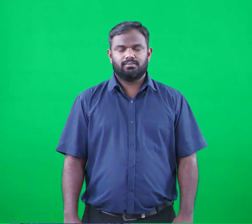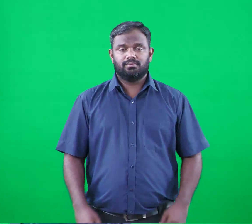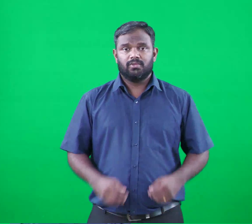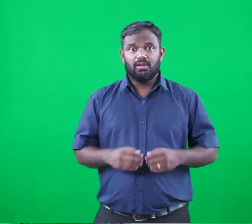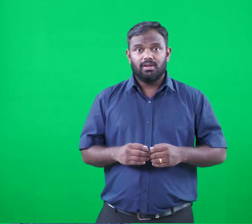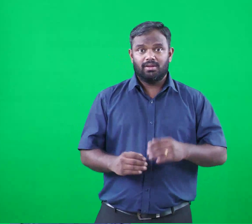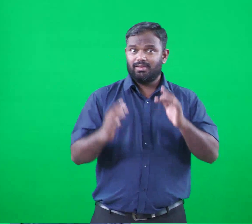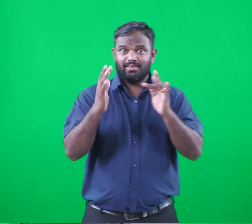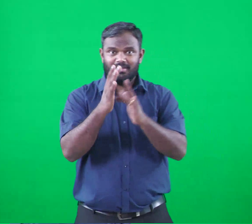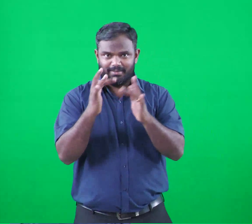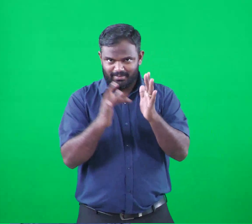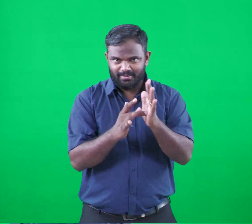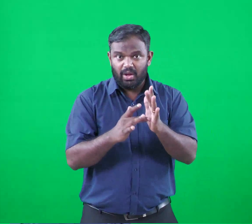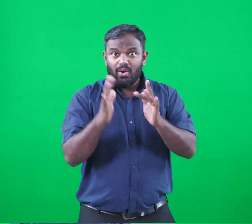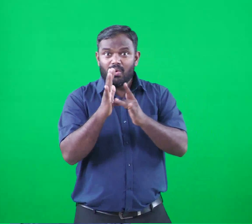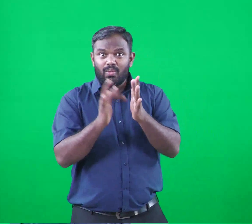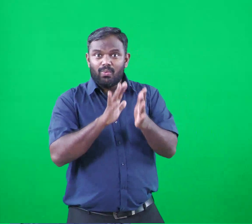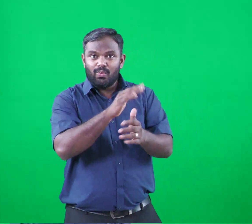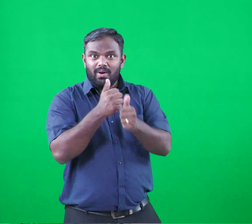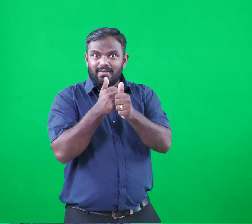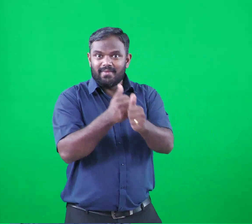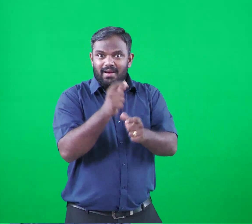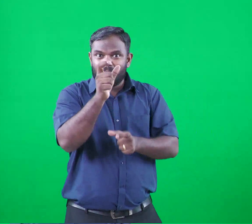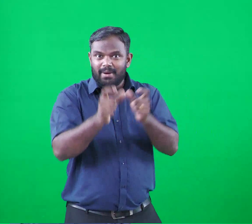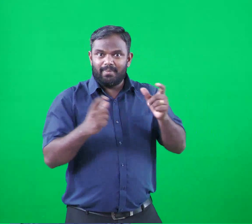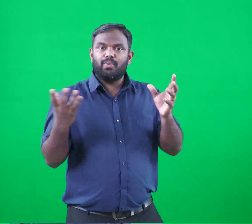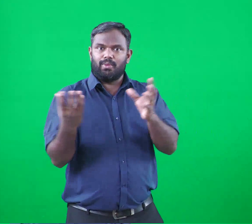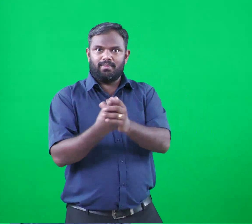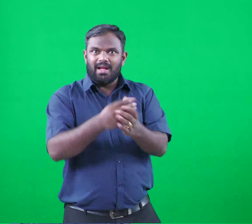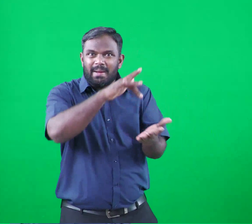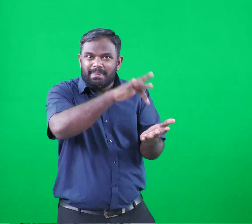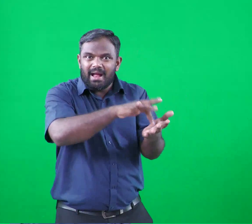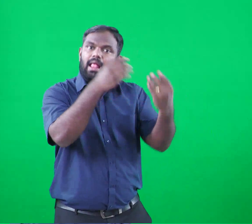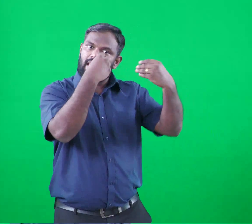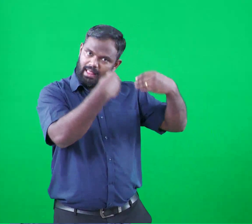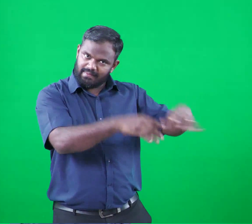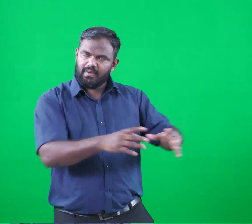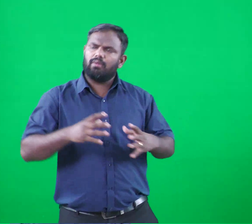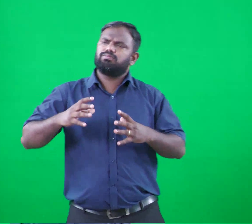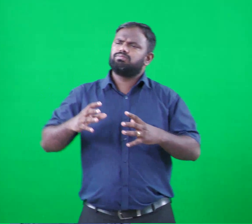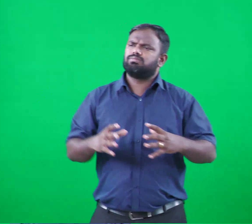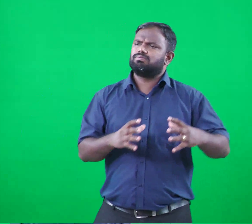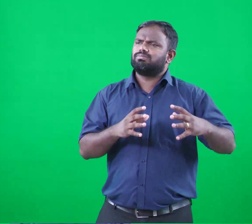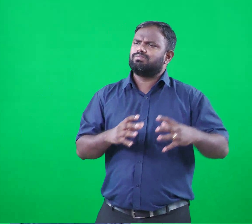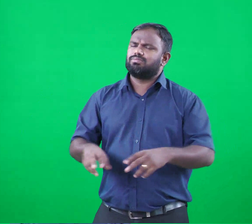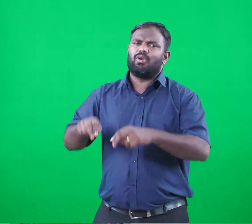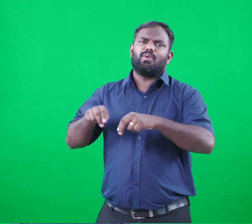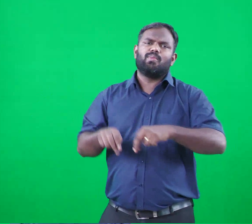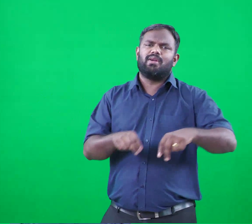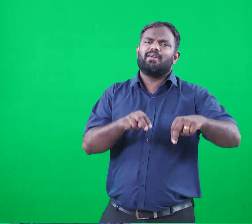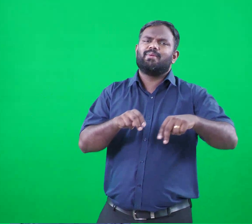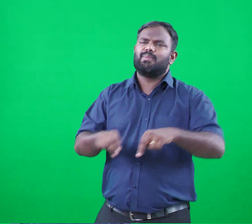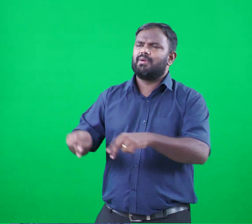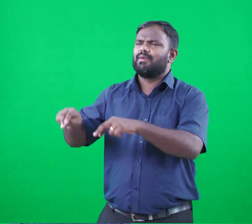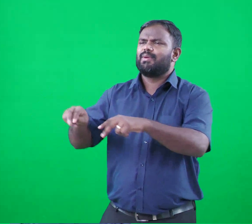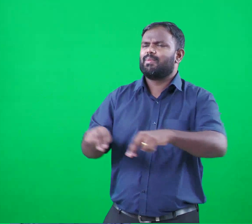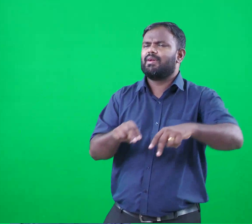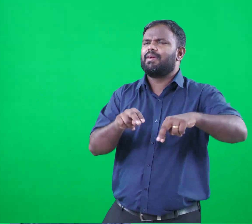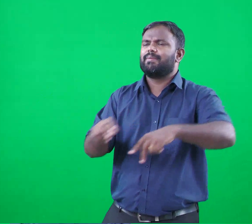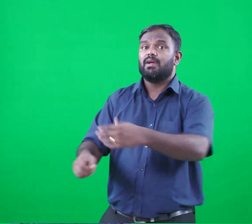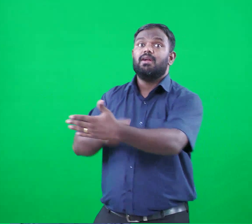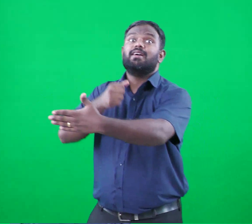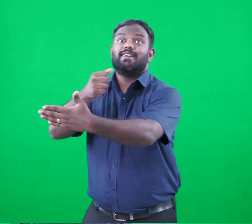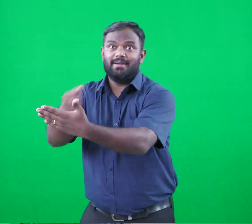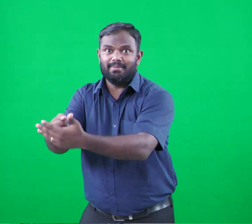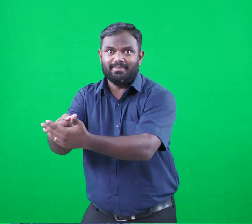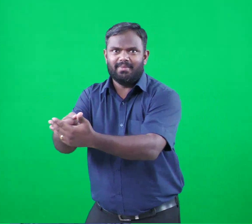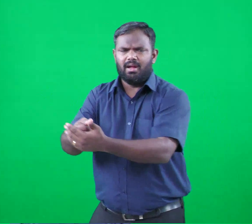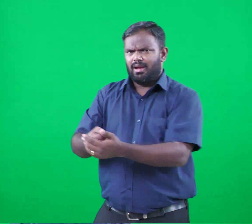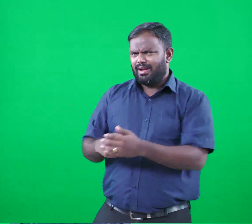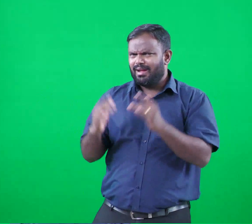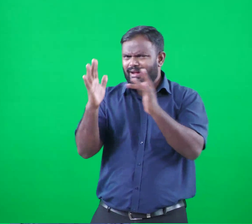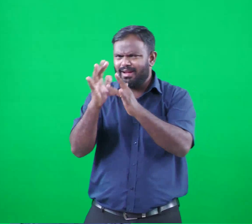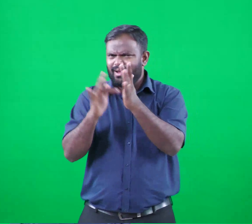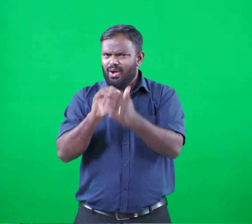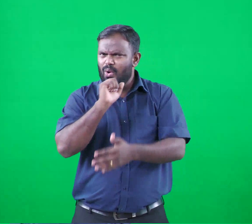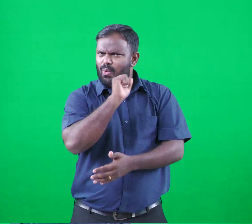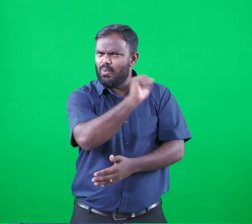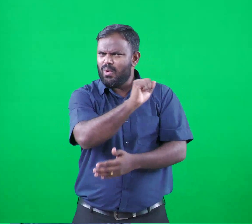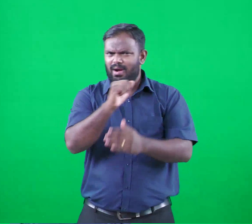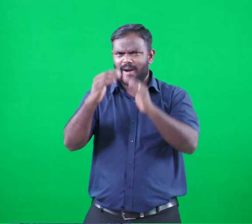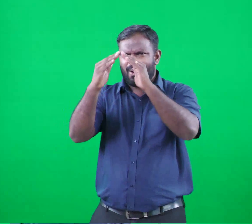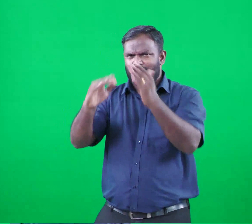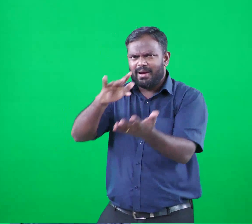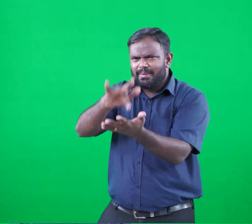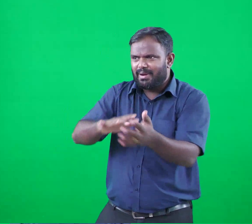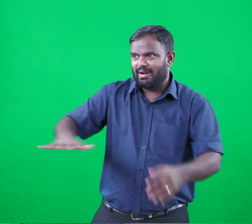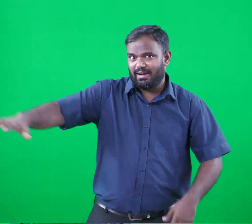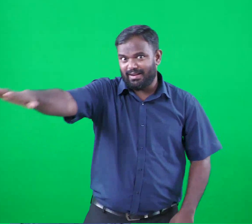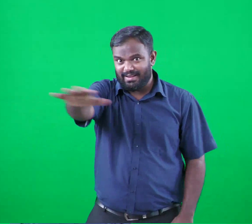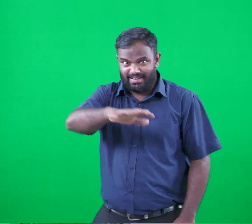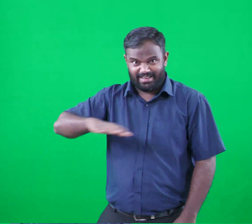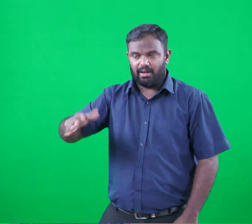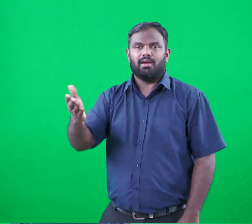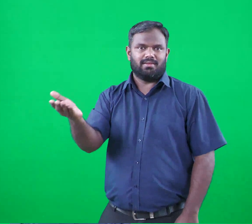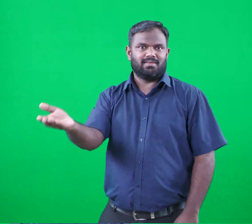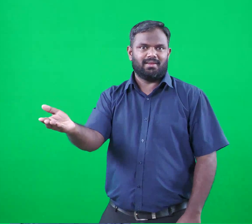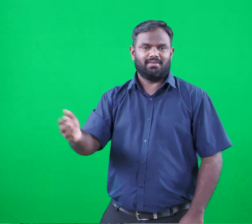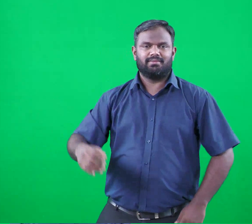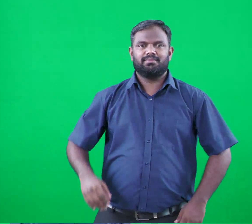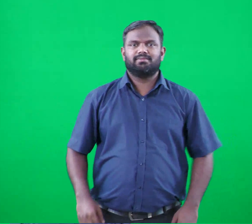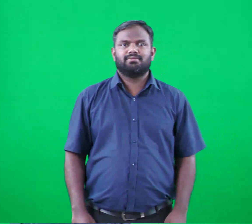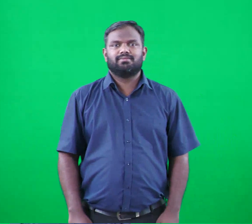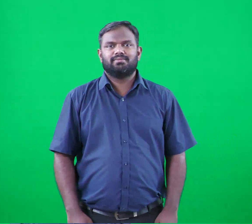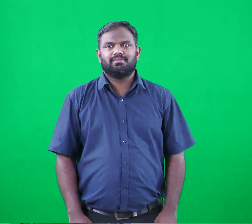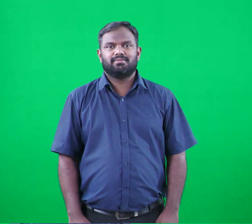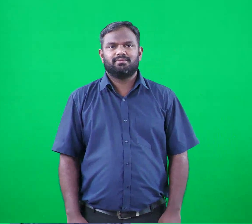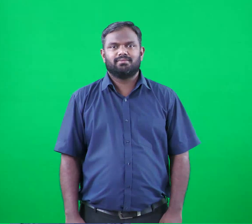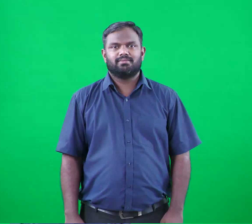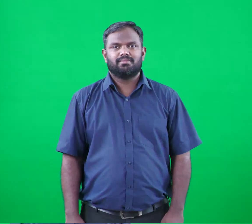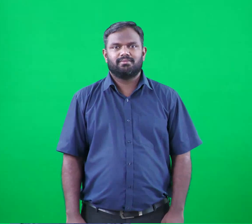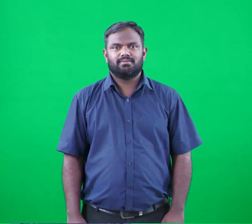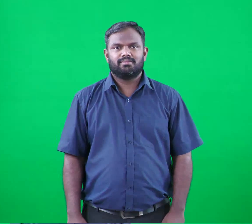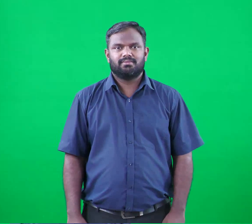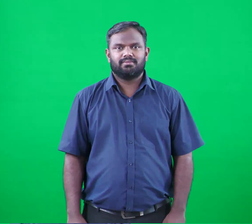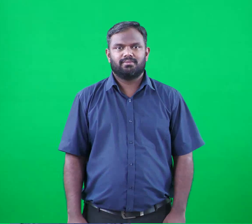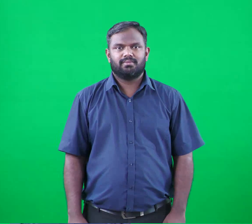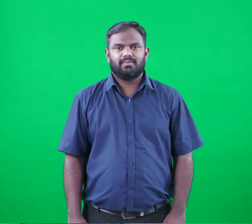Jesus went on from there and came to His hometown, accompanied by His disciples.